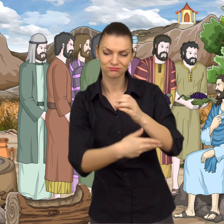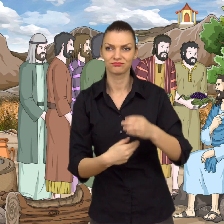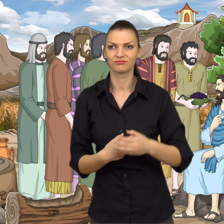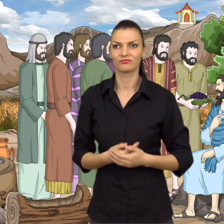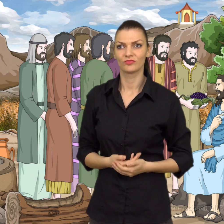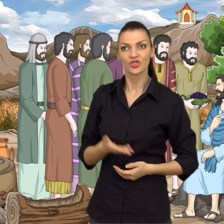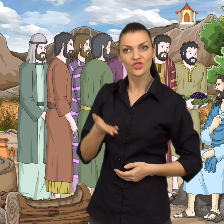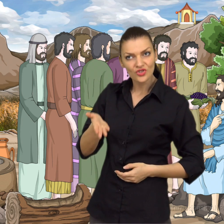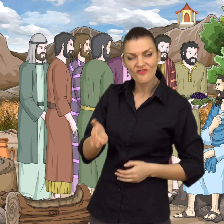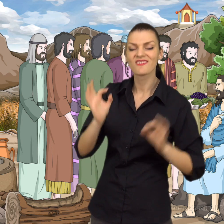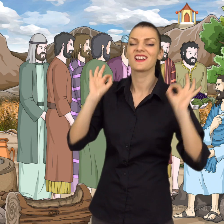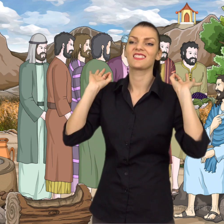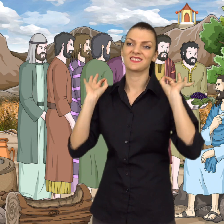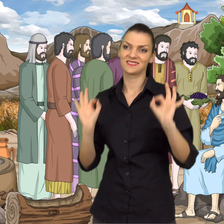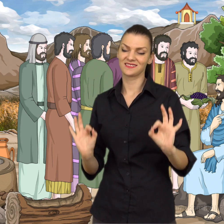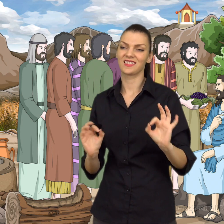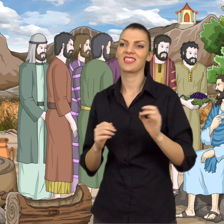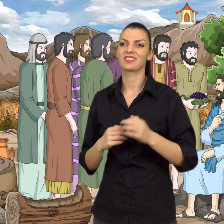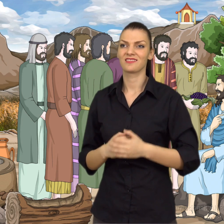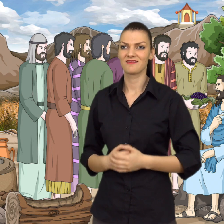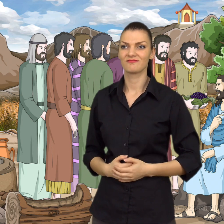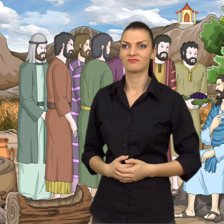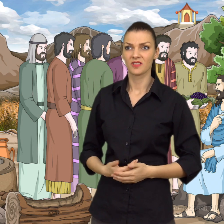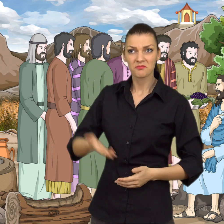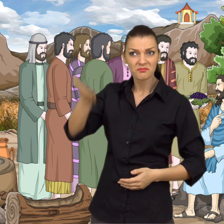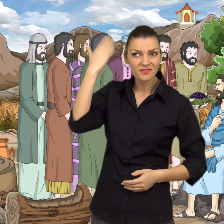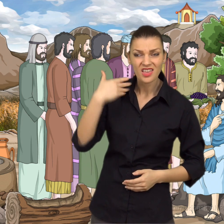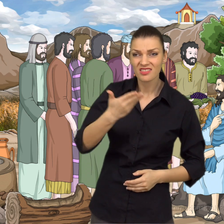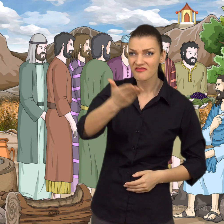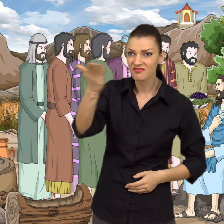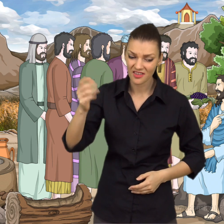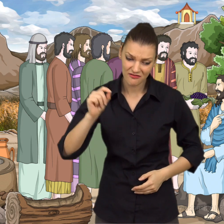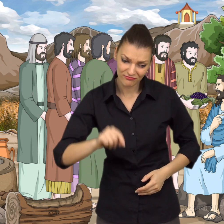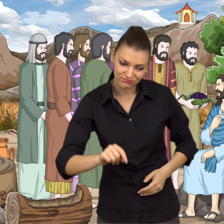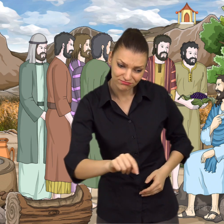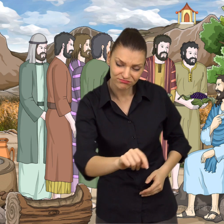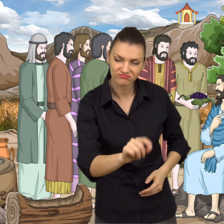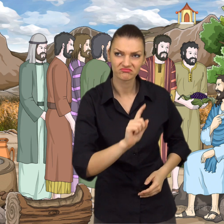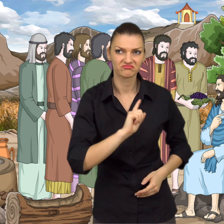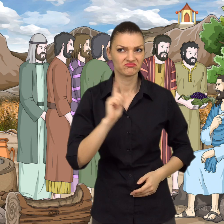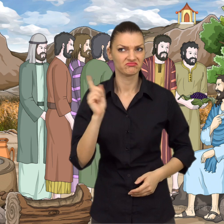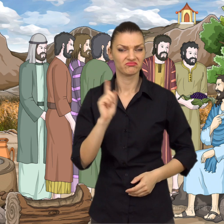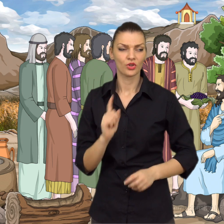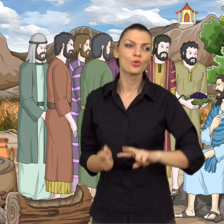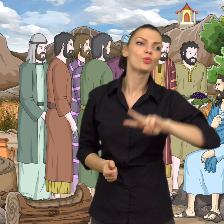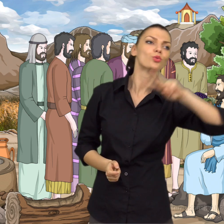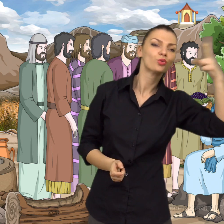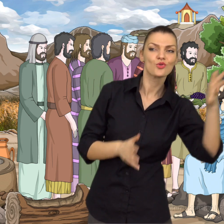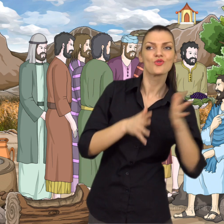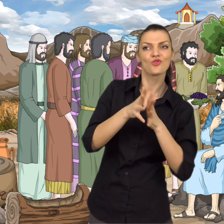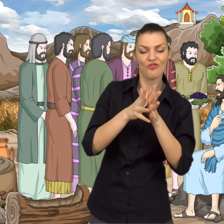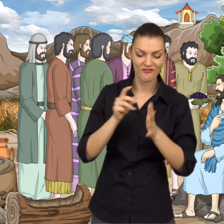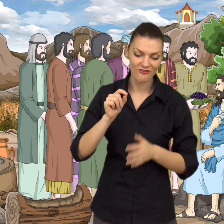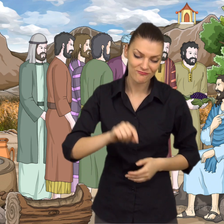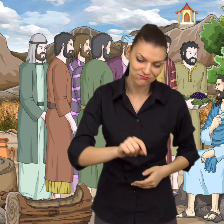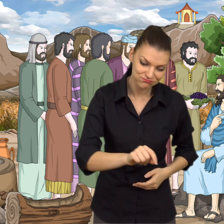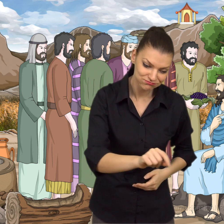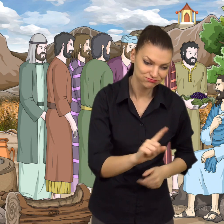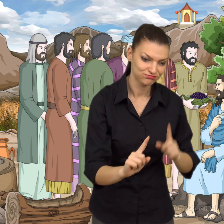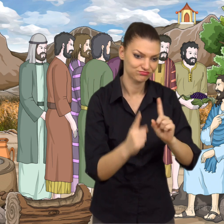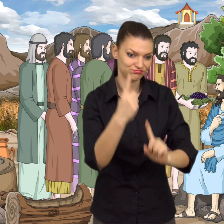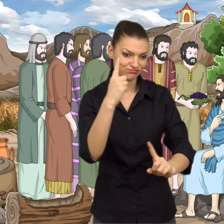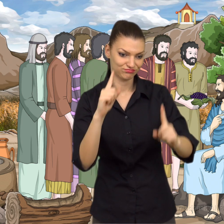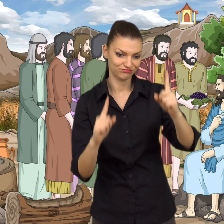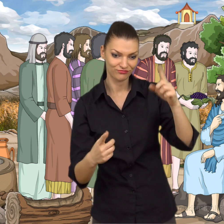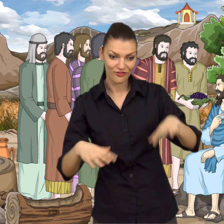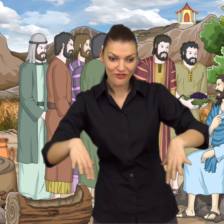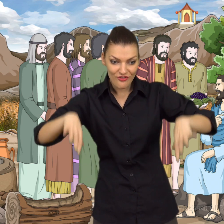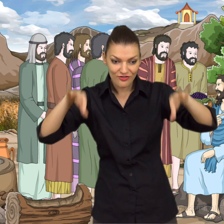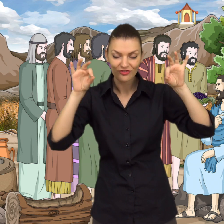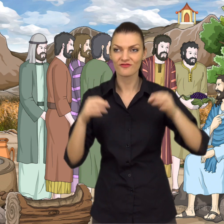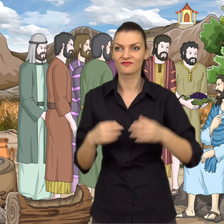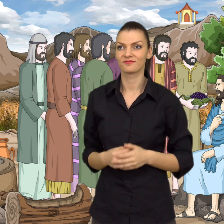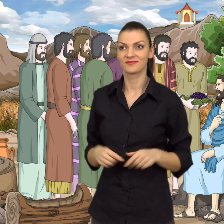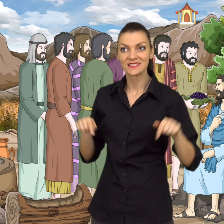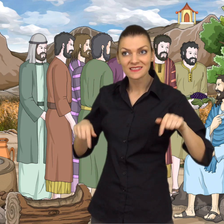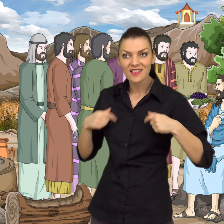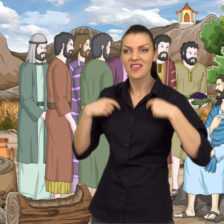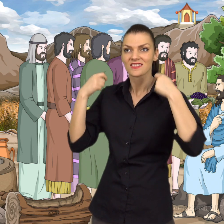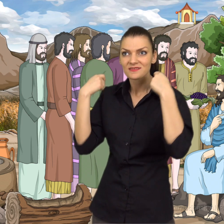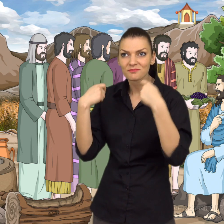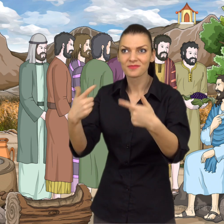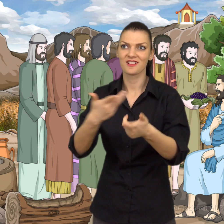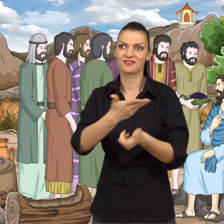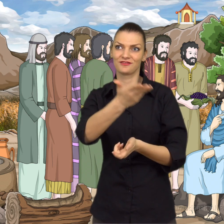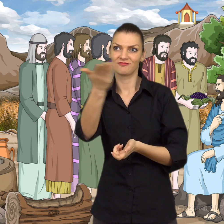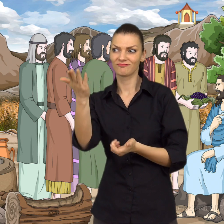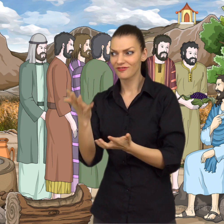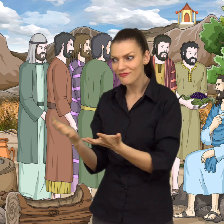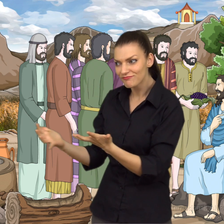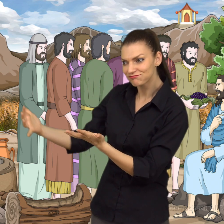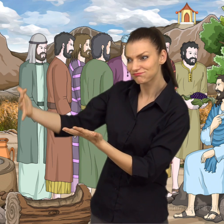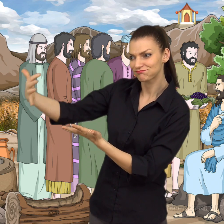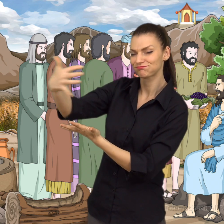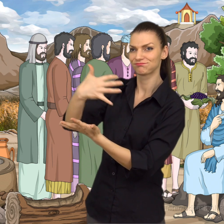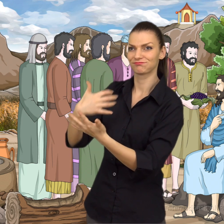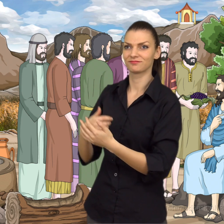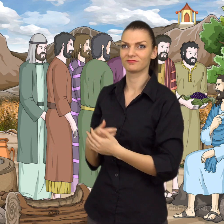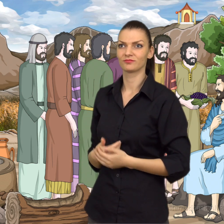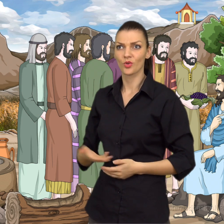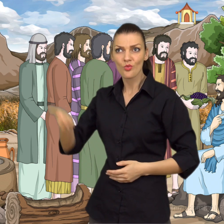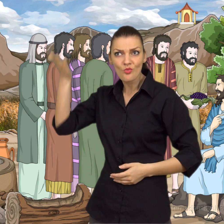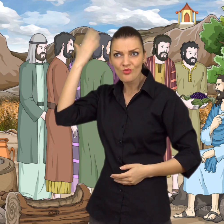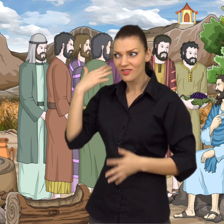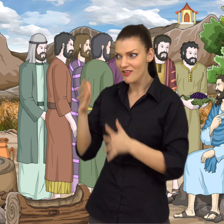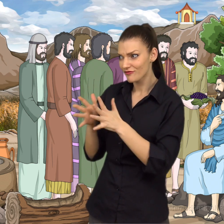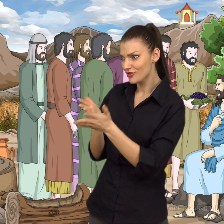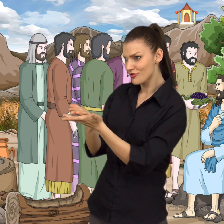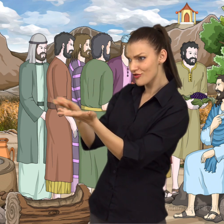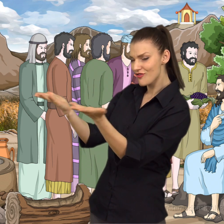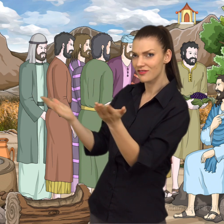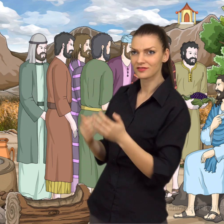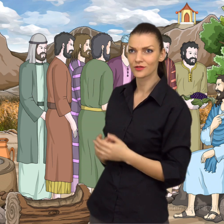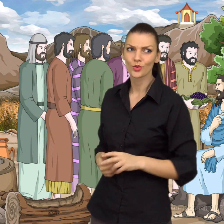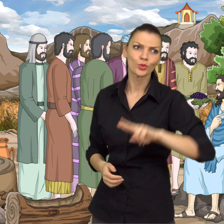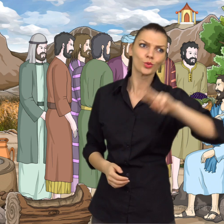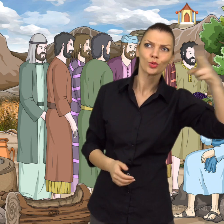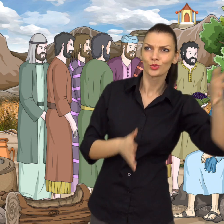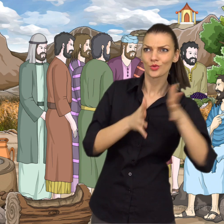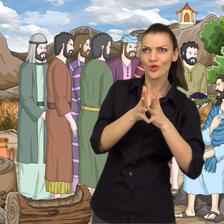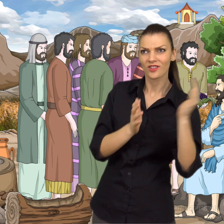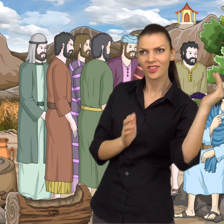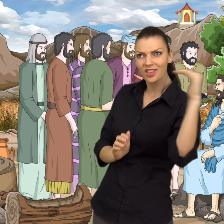others have done the hard work, and now you have taken up their labor.”